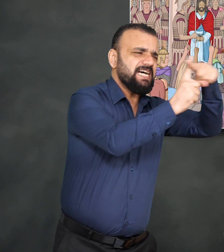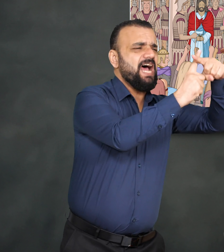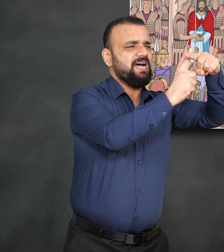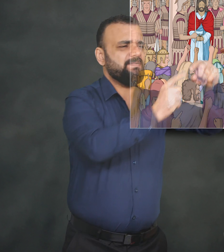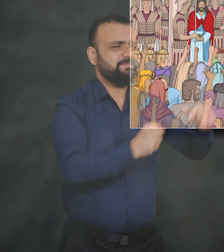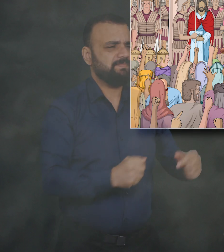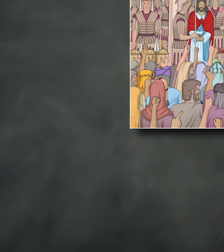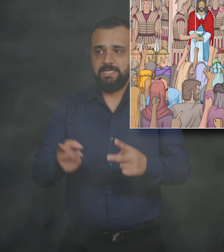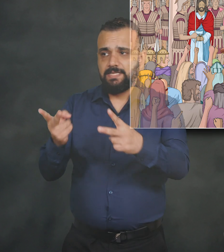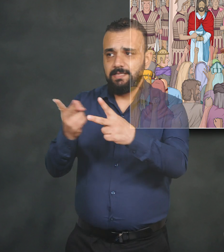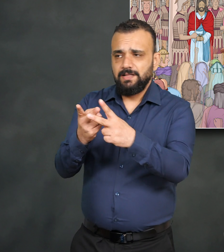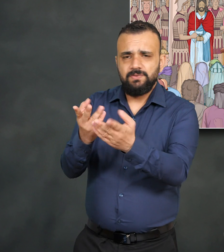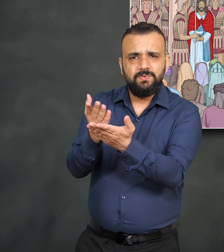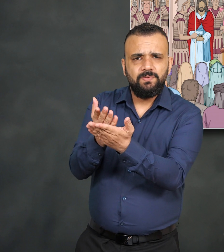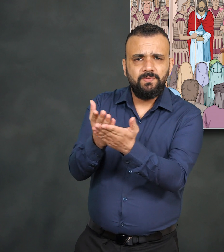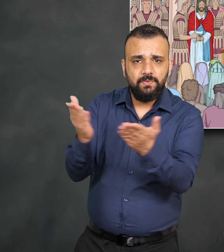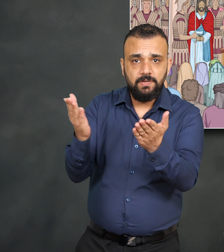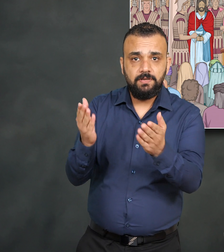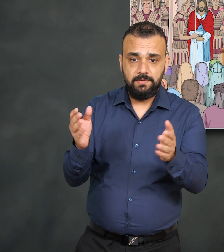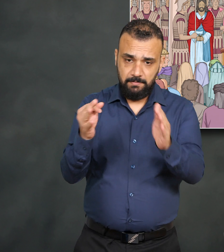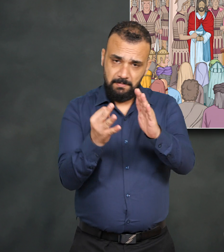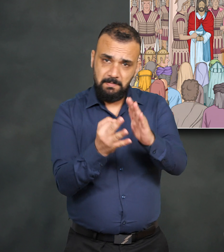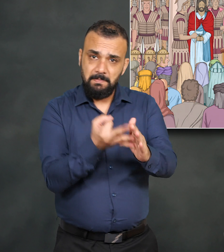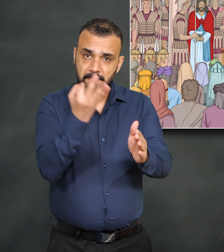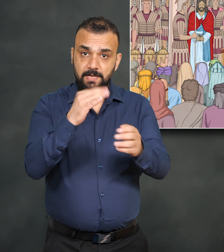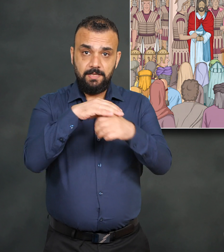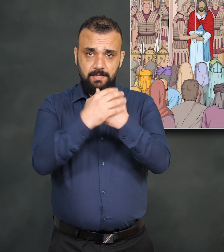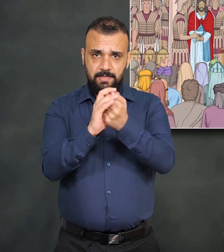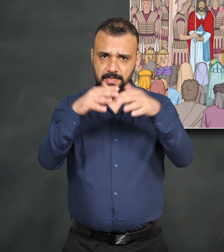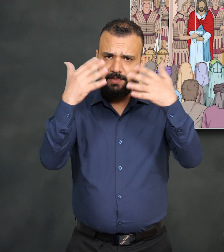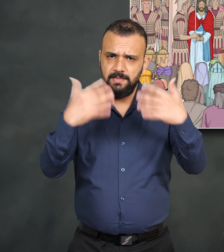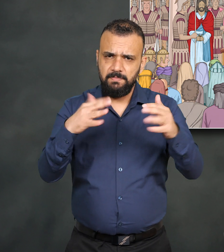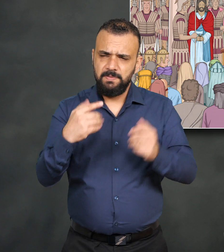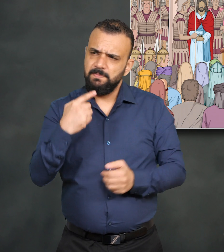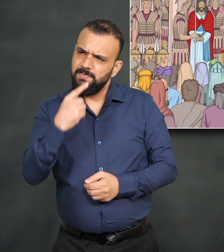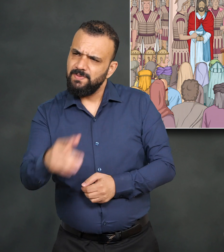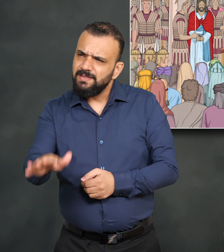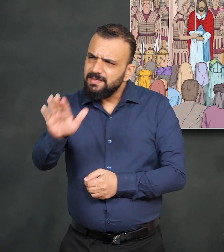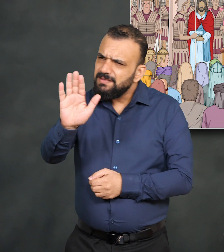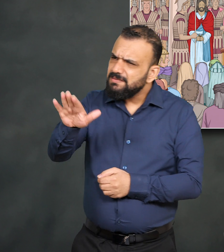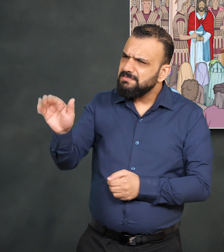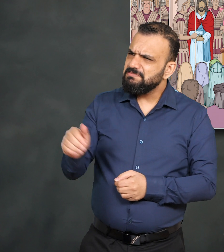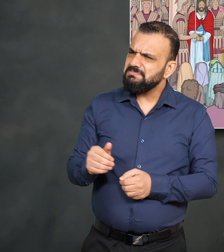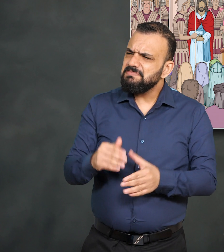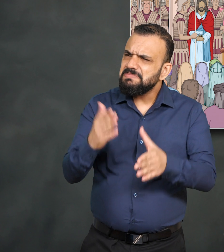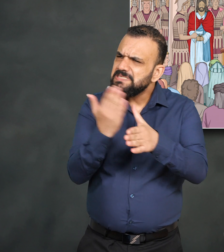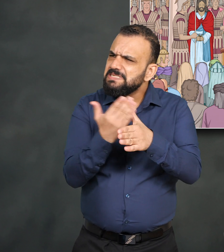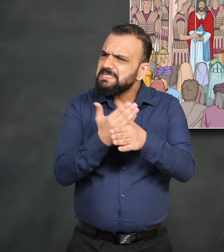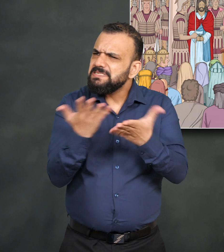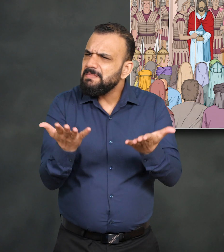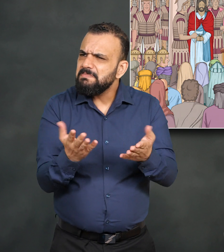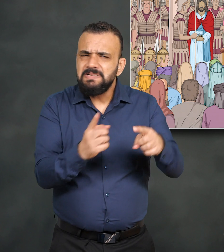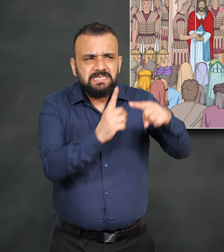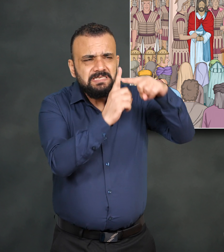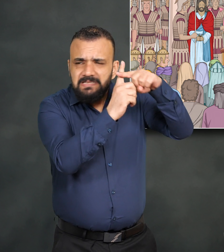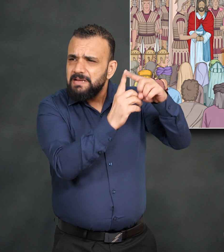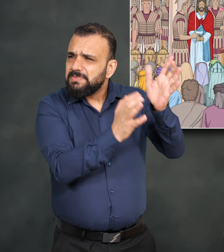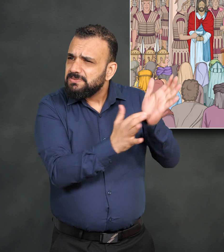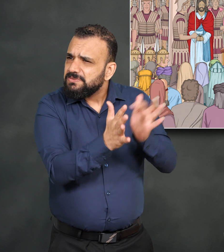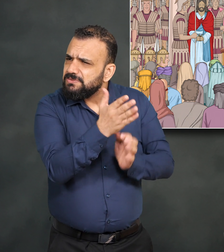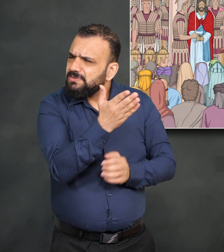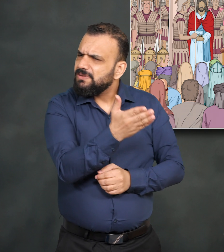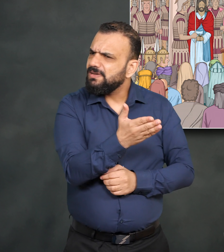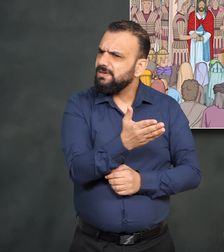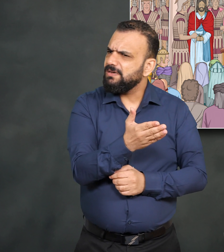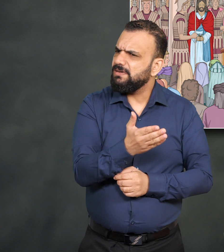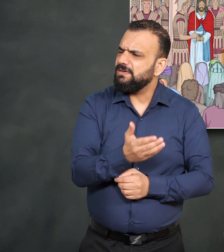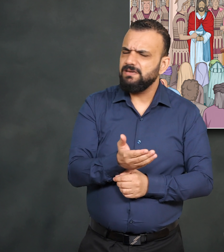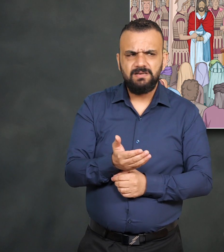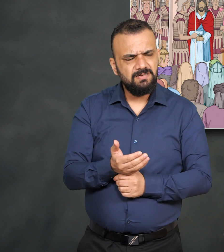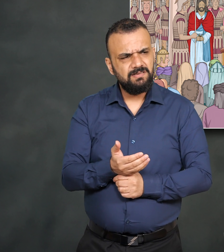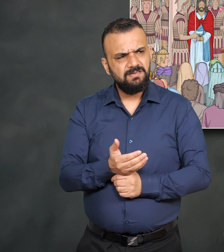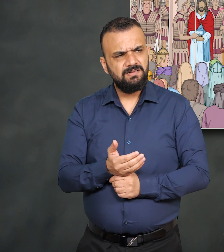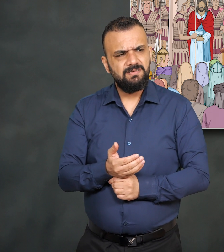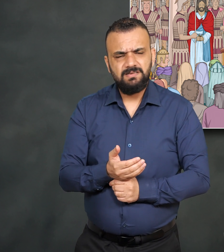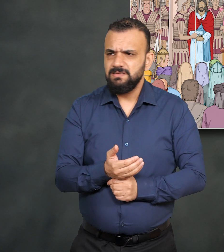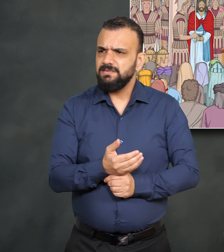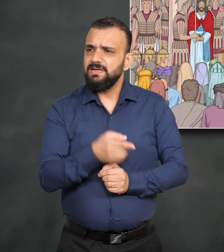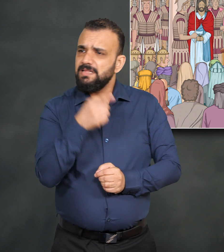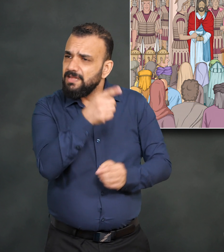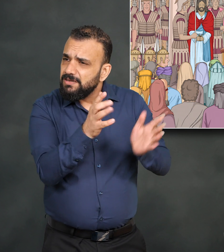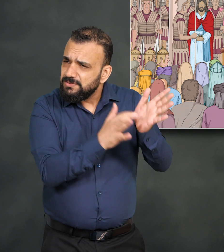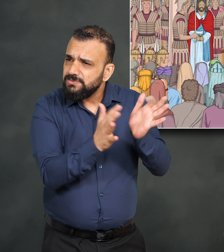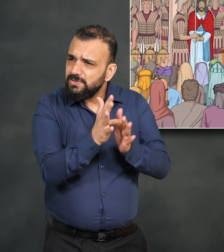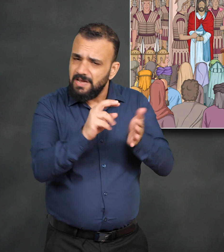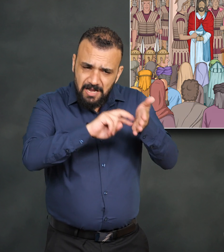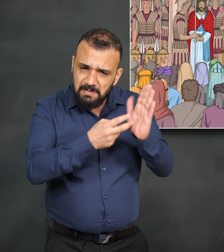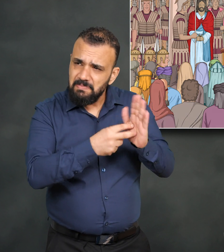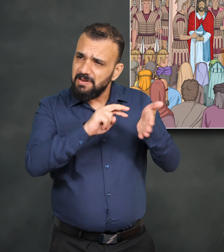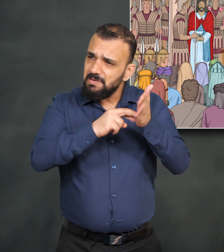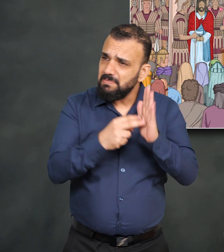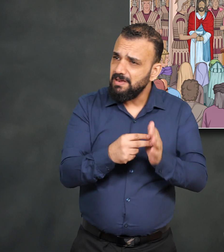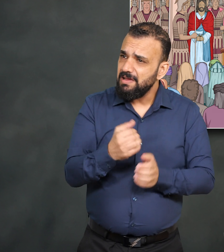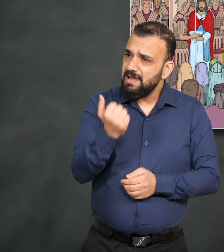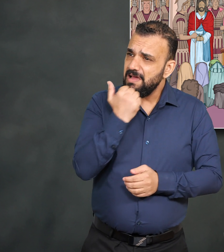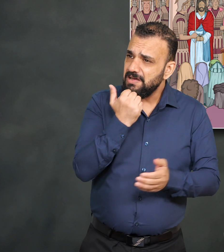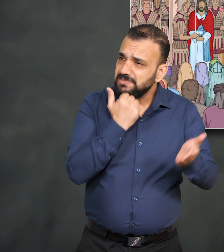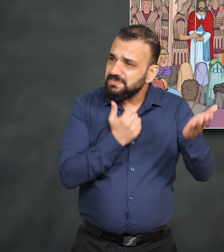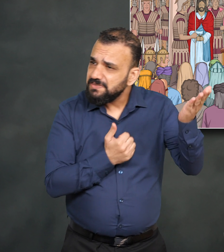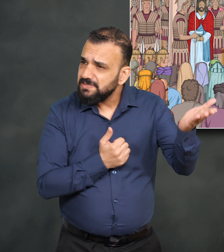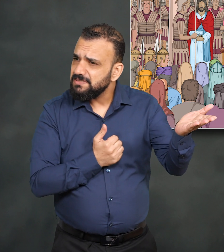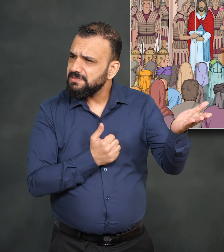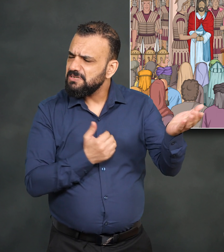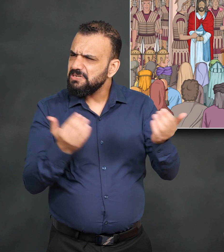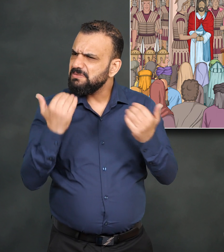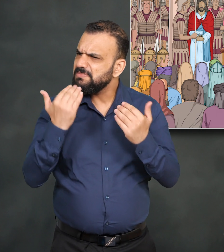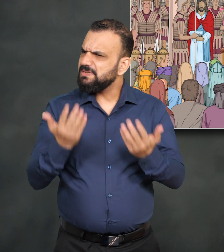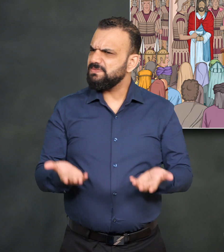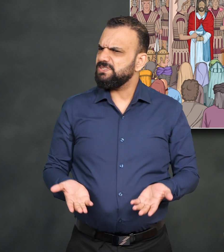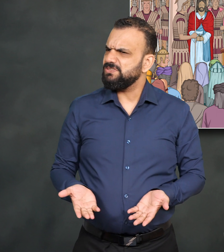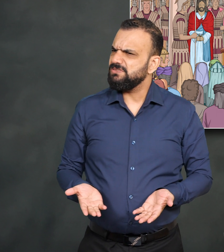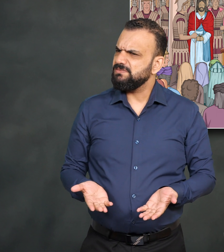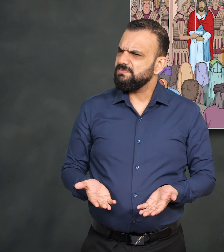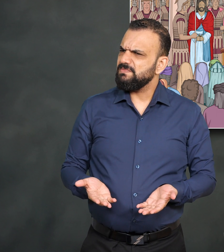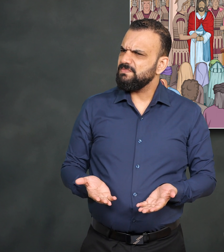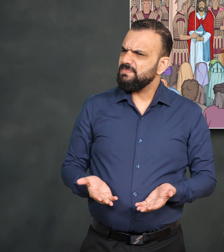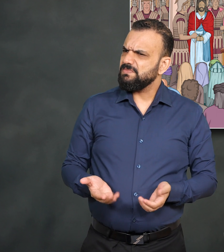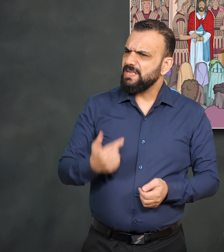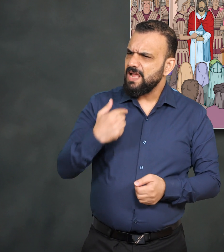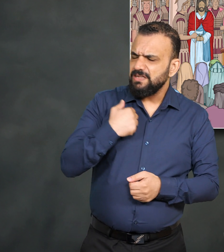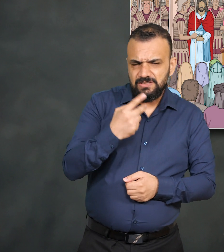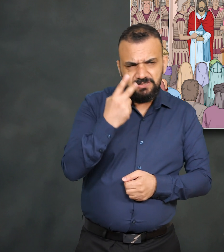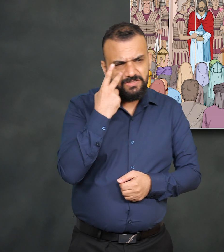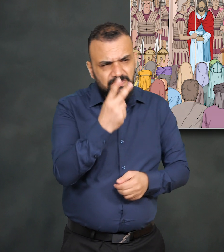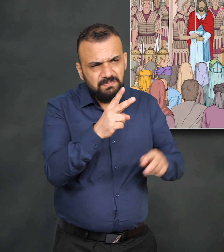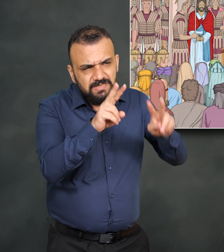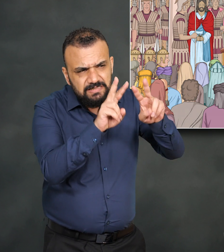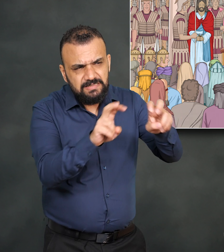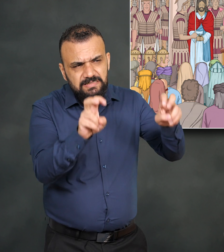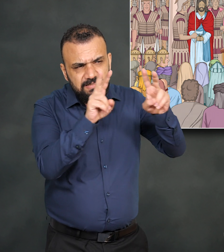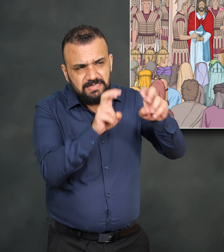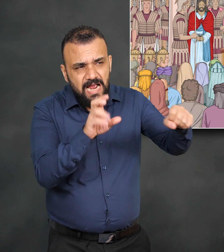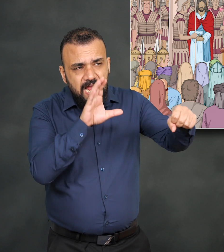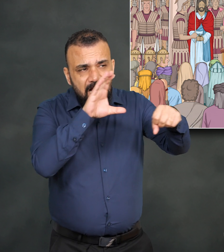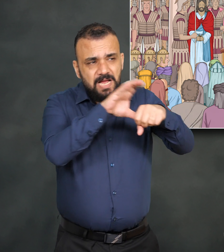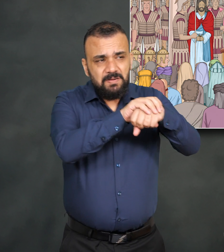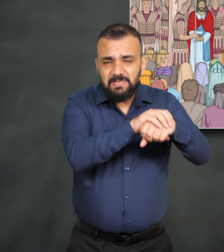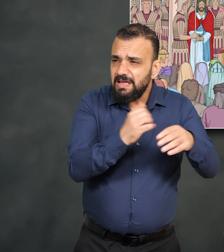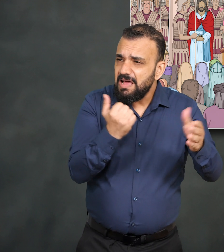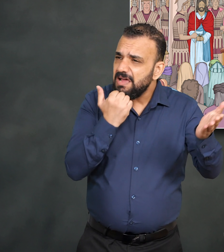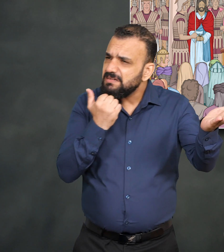A third time he said to them, “What evil has this man done?